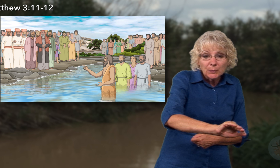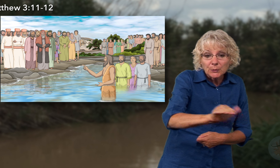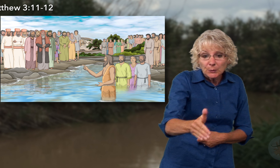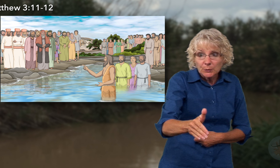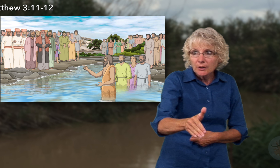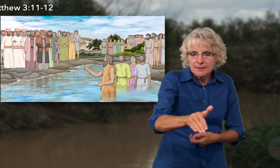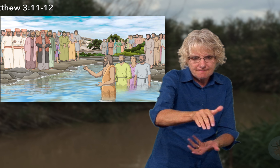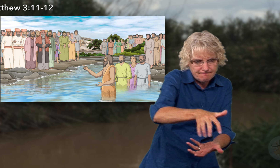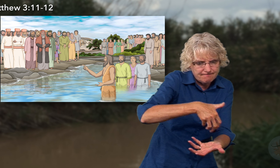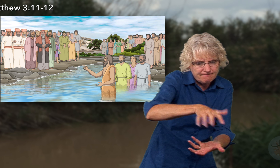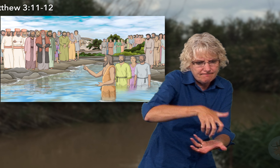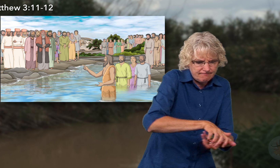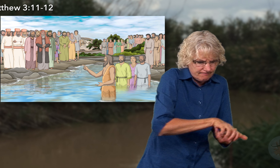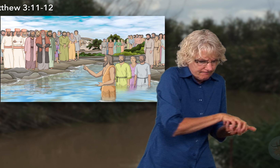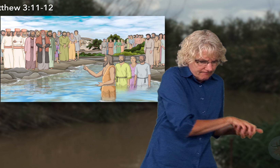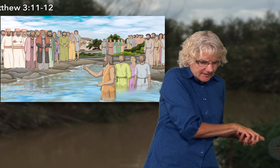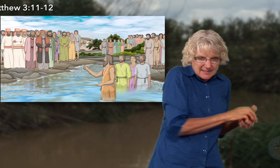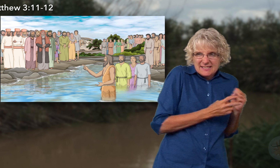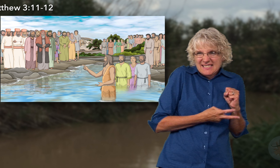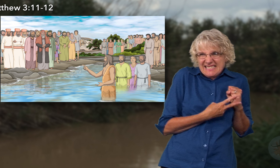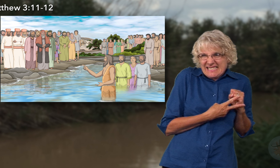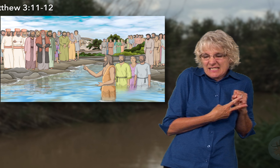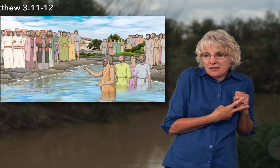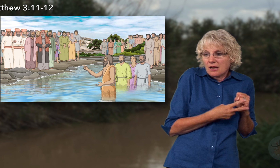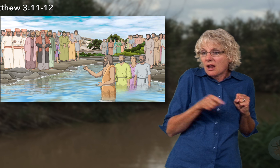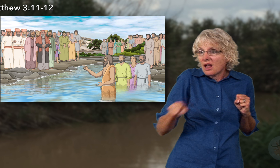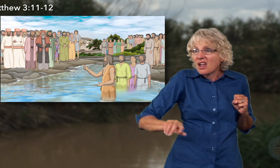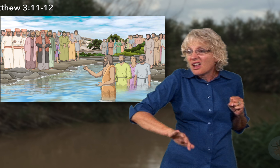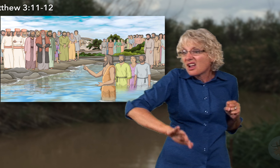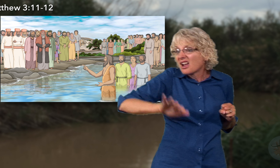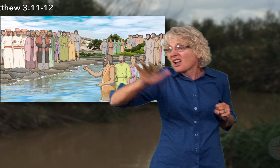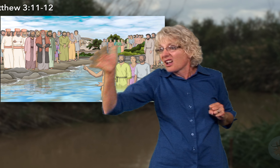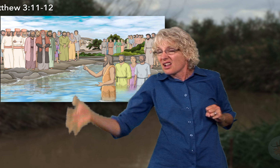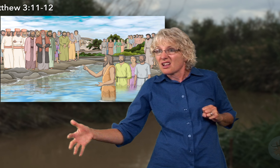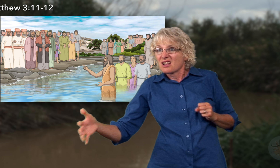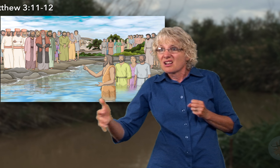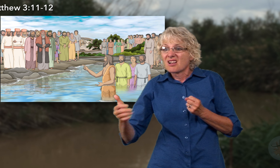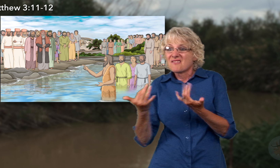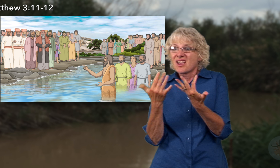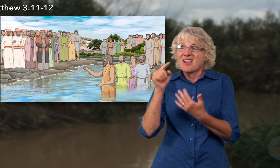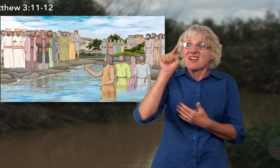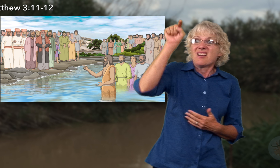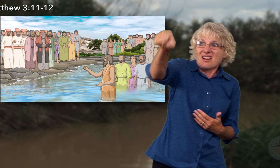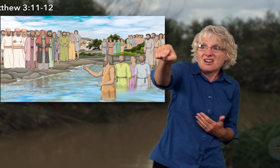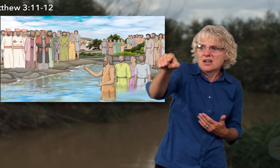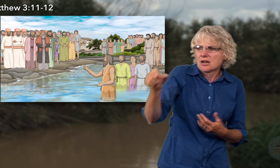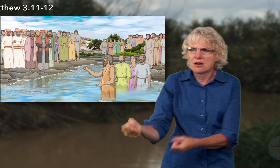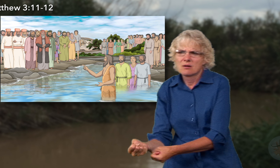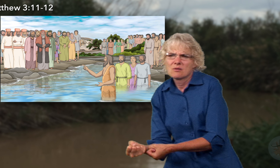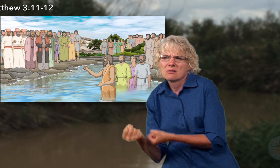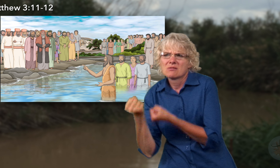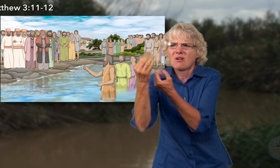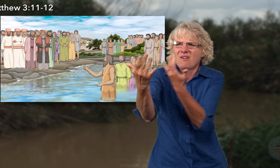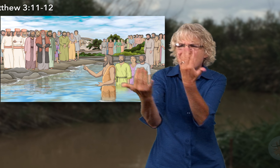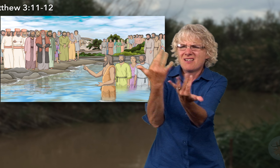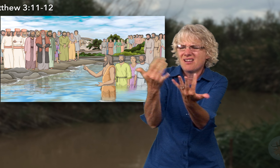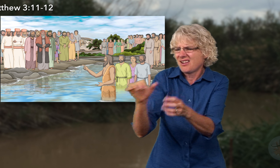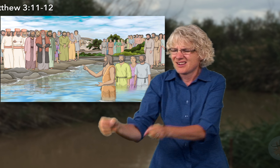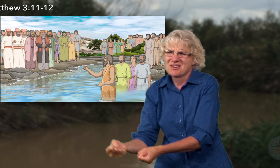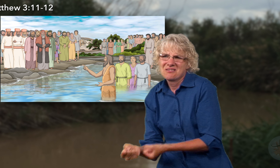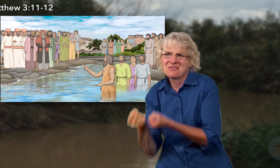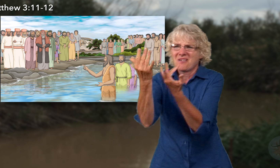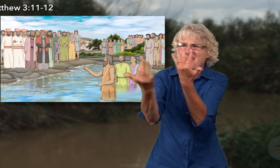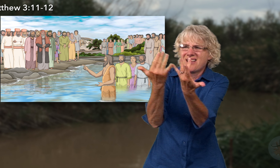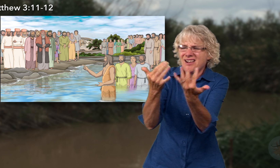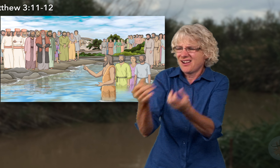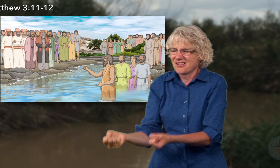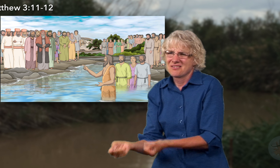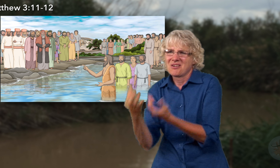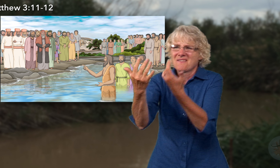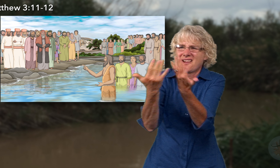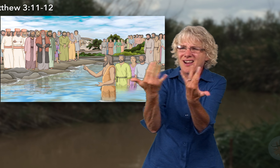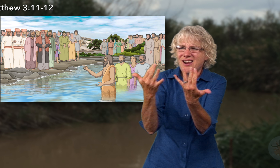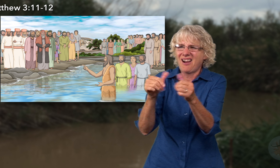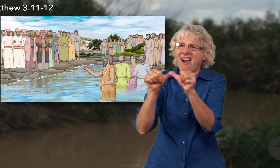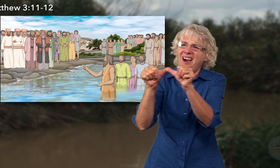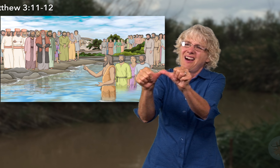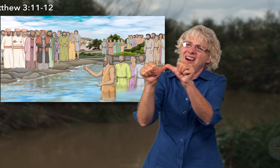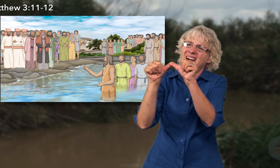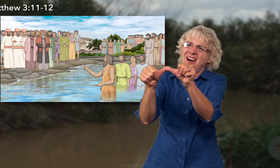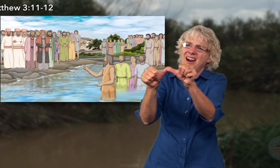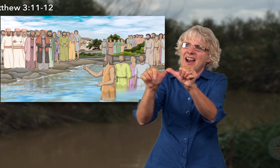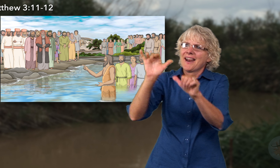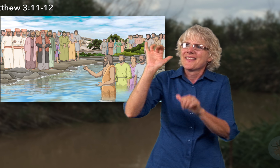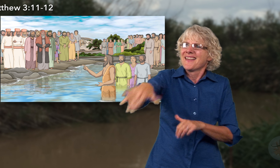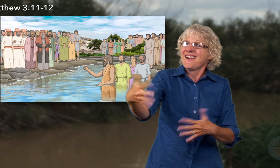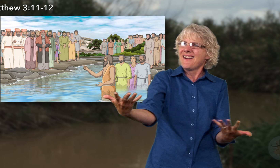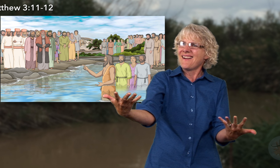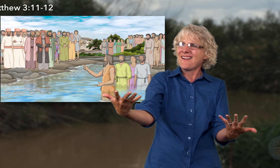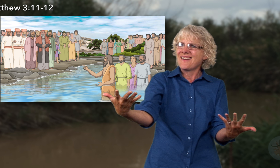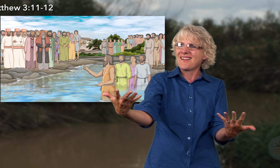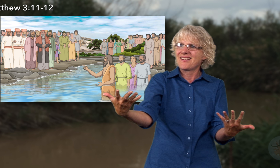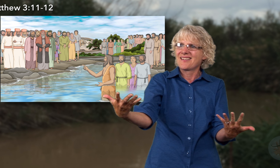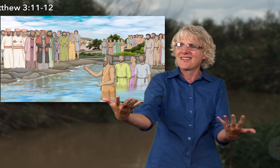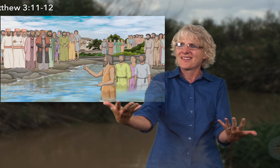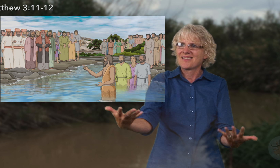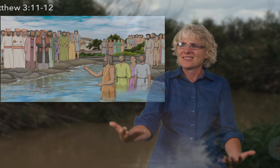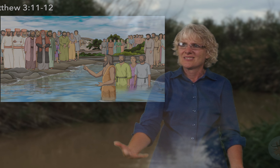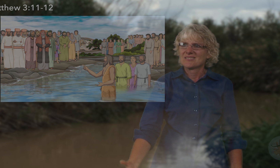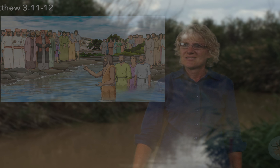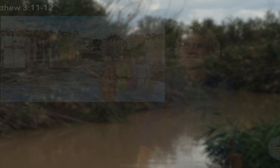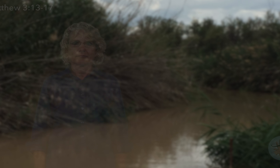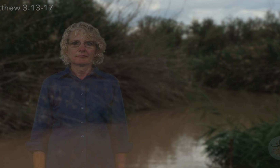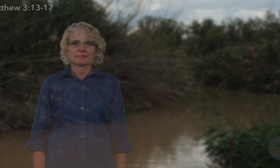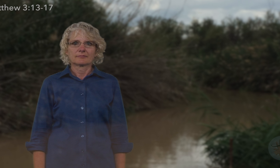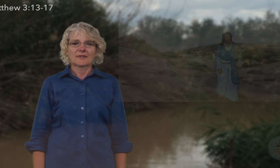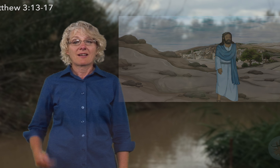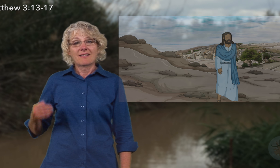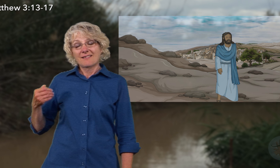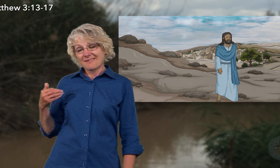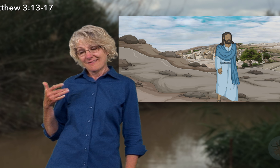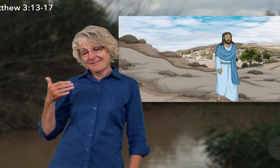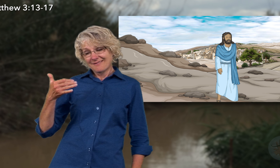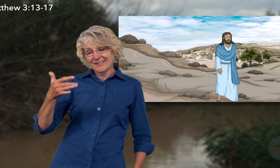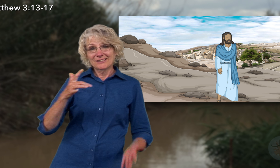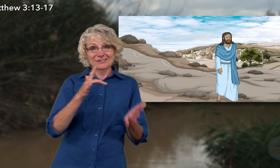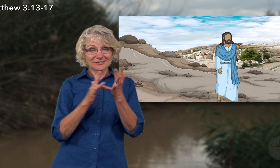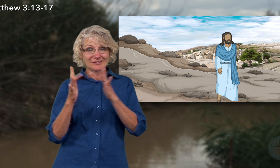but He will burn up the chaff with unquenchable fire.”